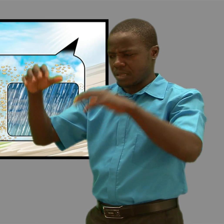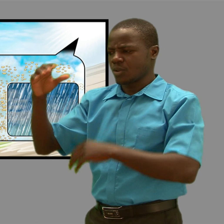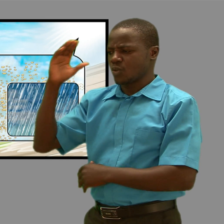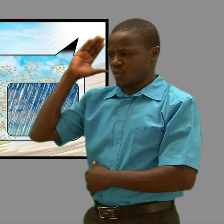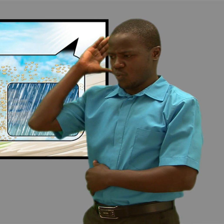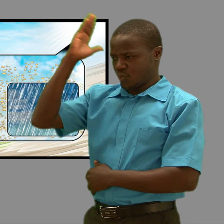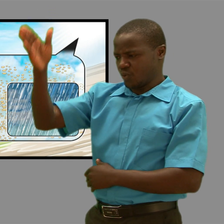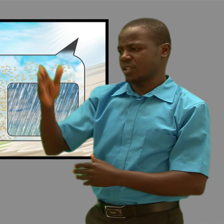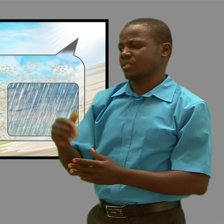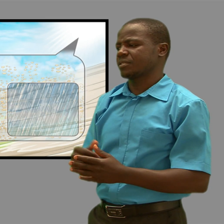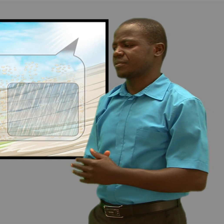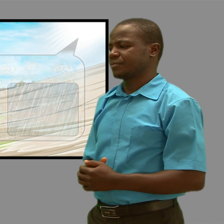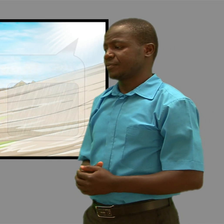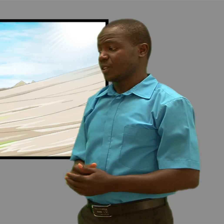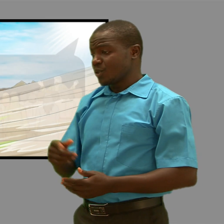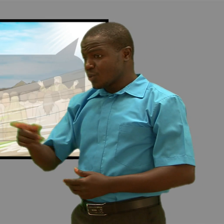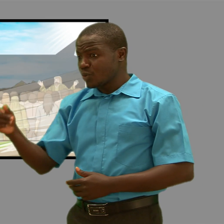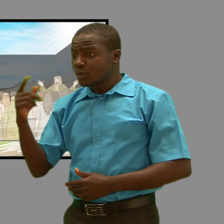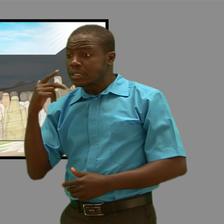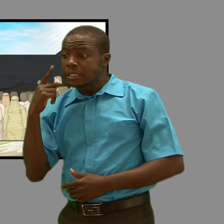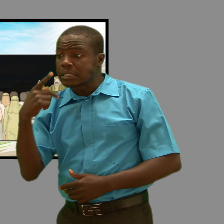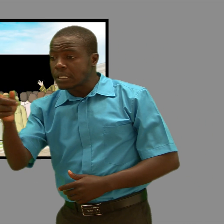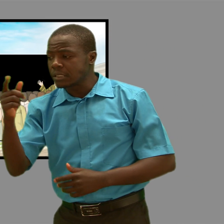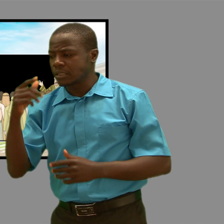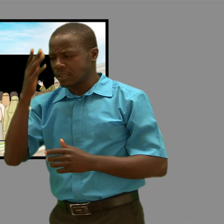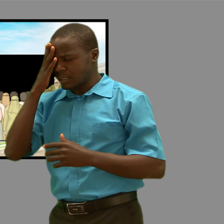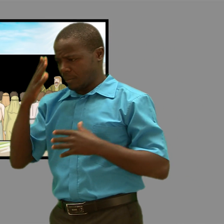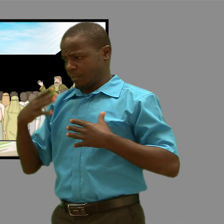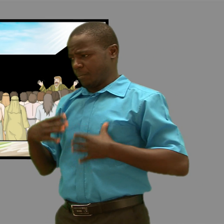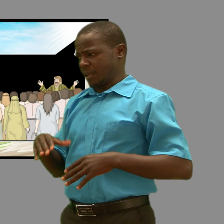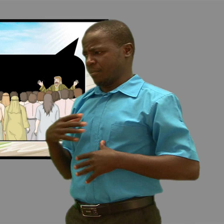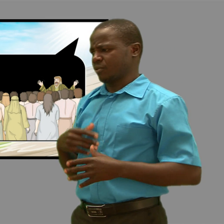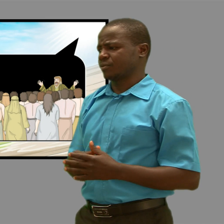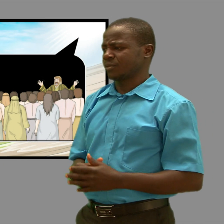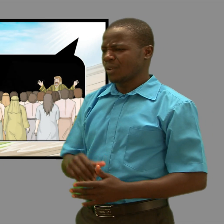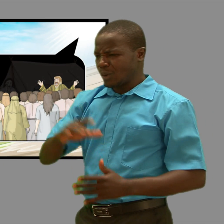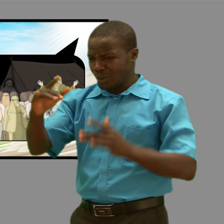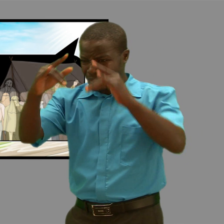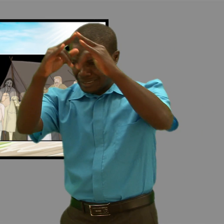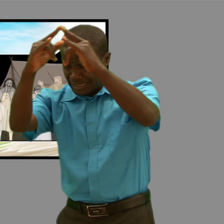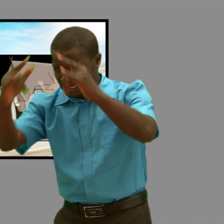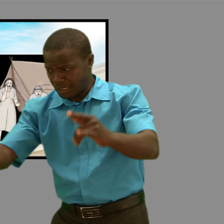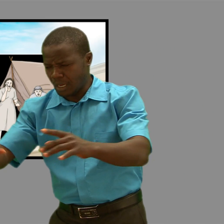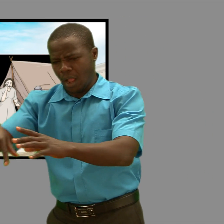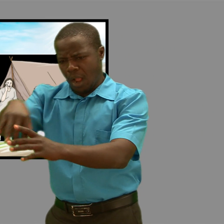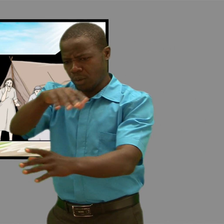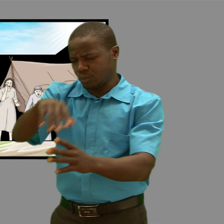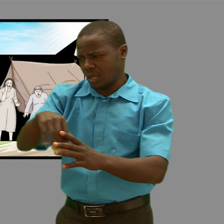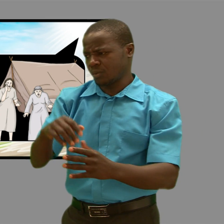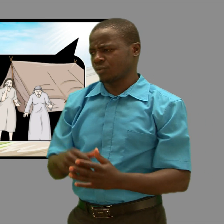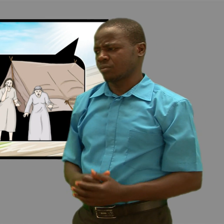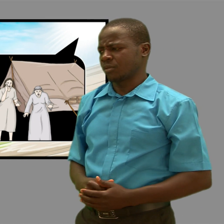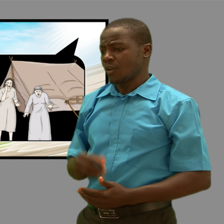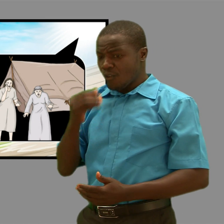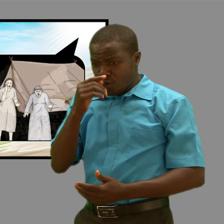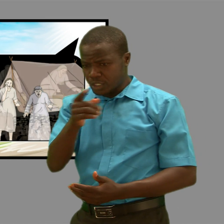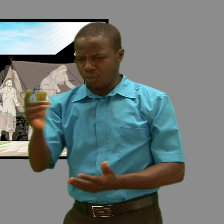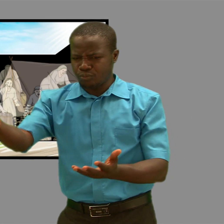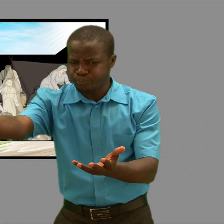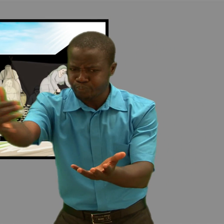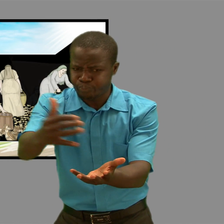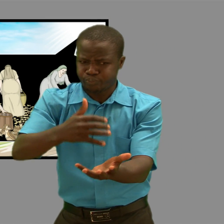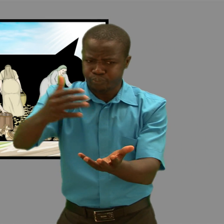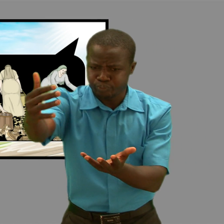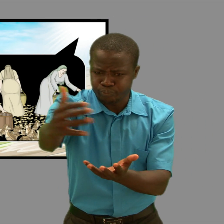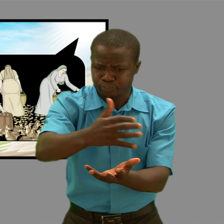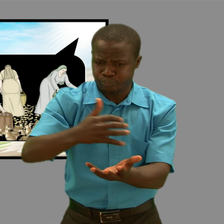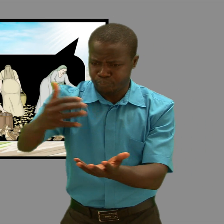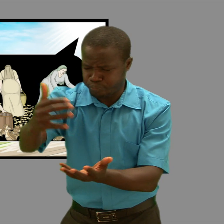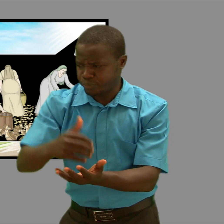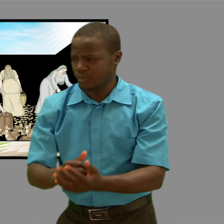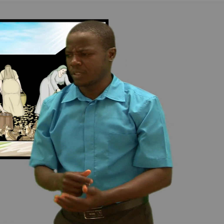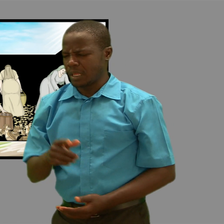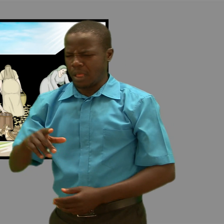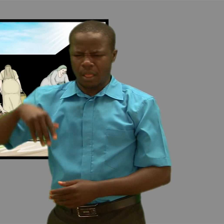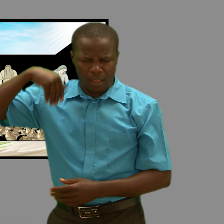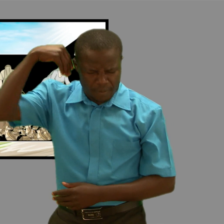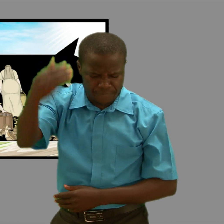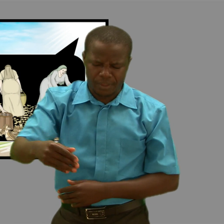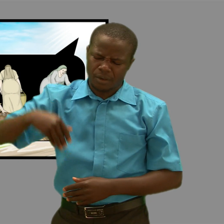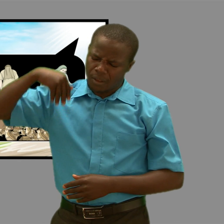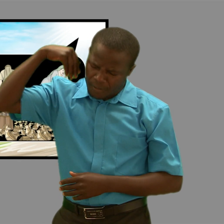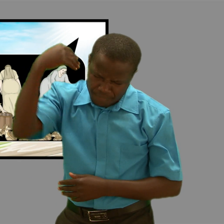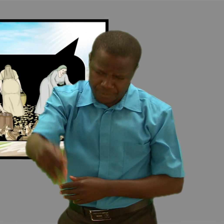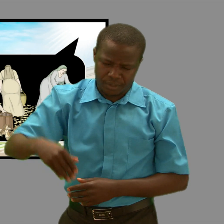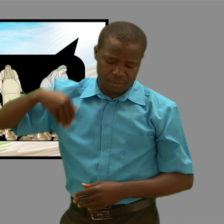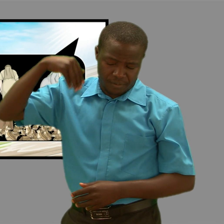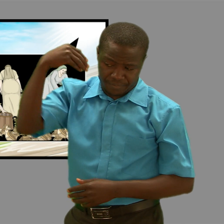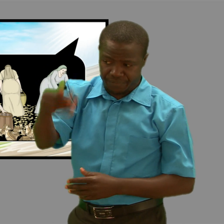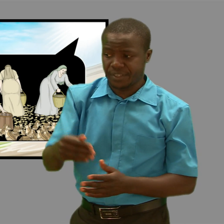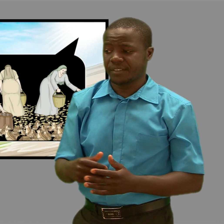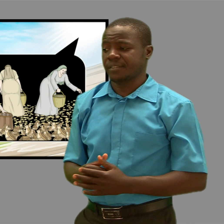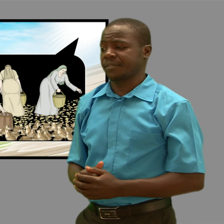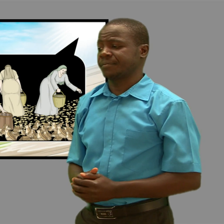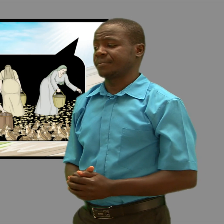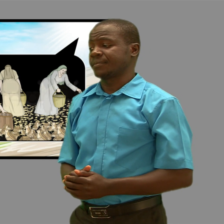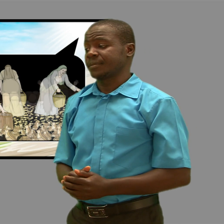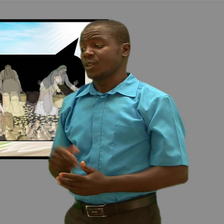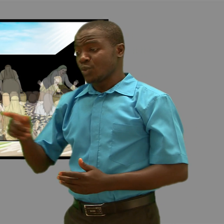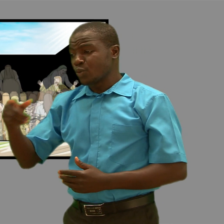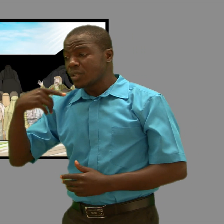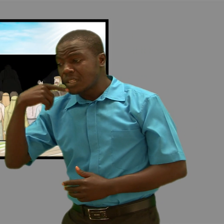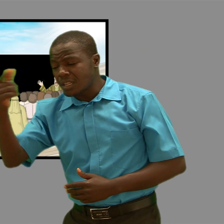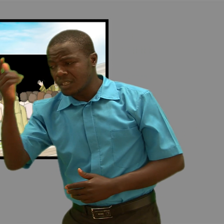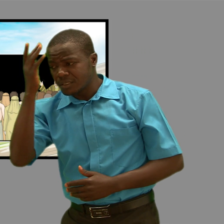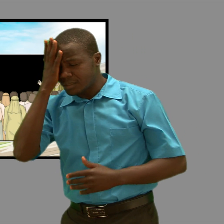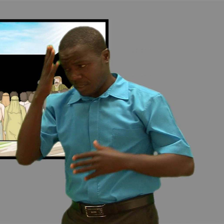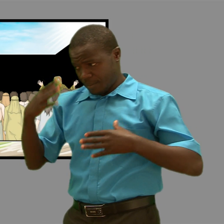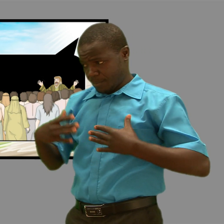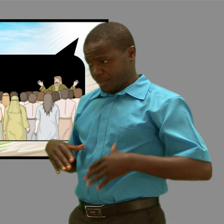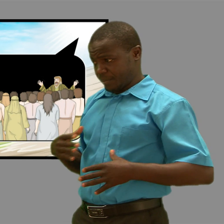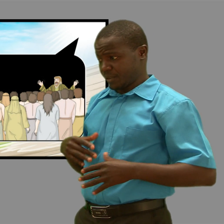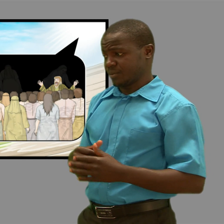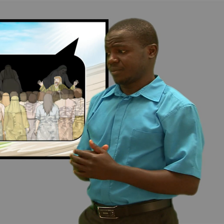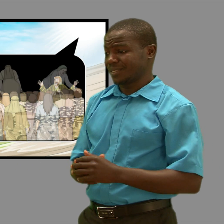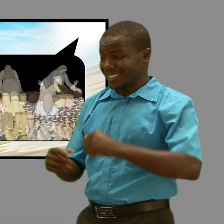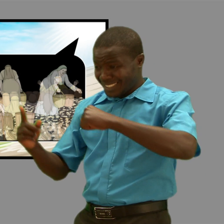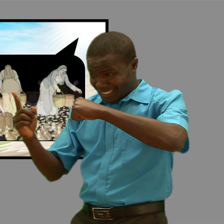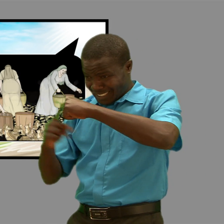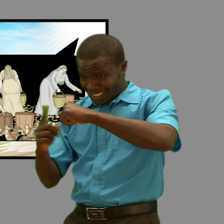Each day the people are to go out and gather enough for that day. In this way I will test whether or not they will follow My instructions.